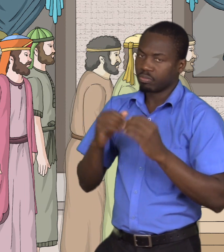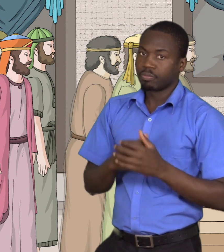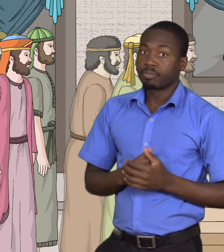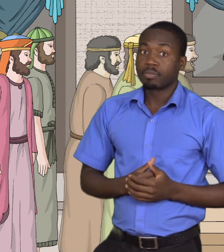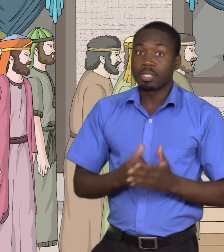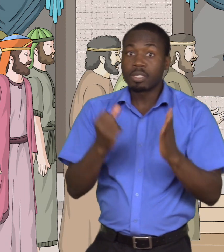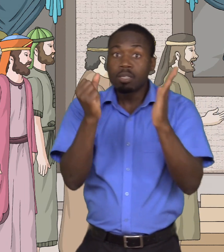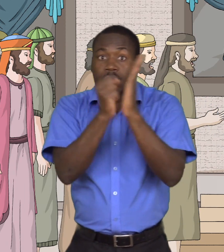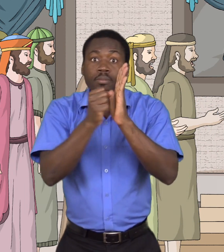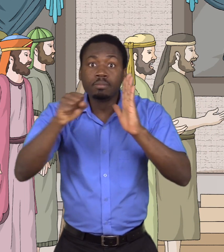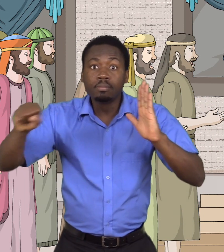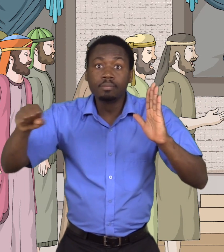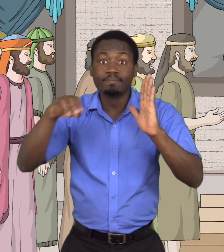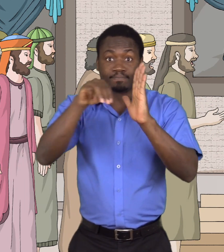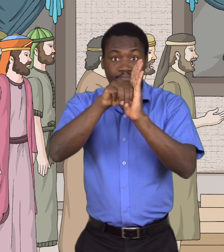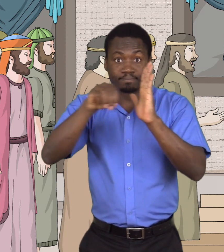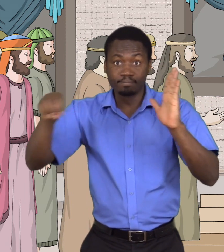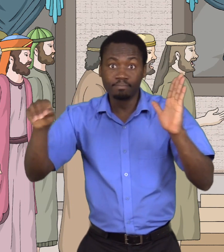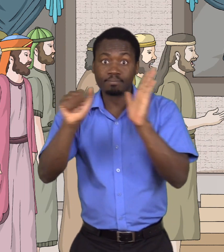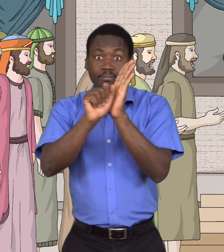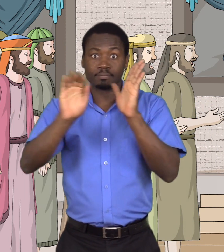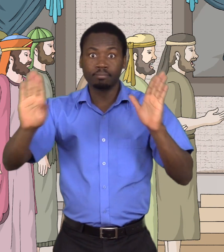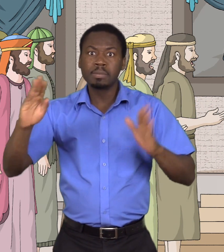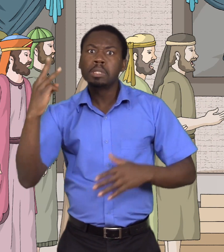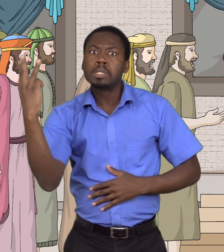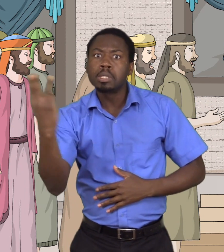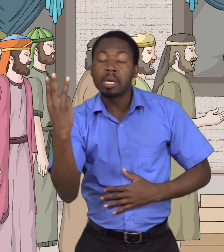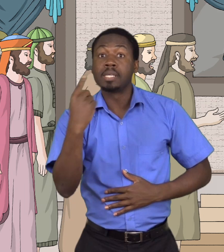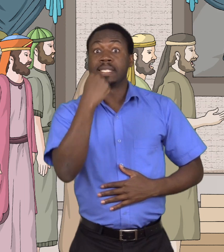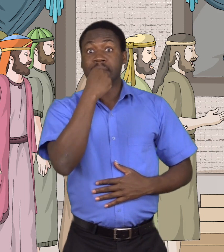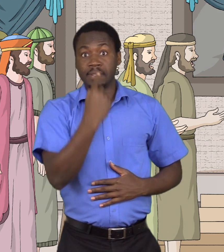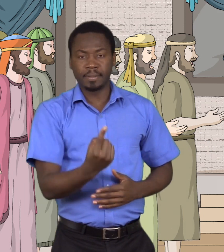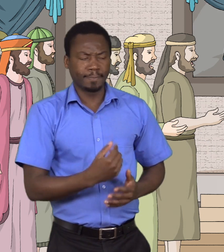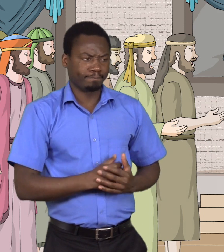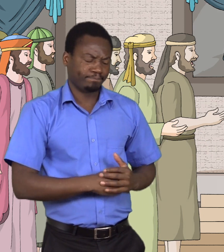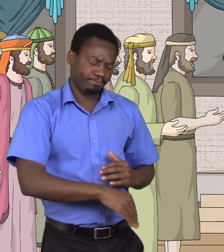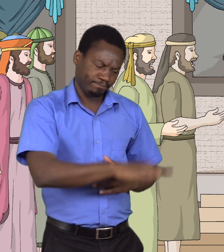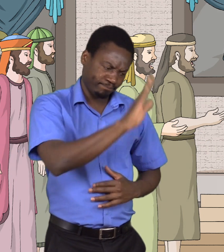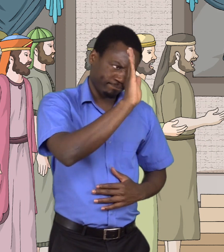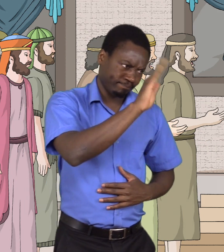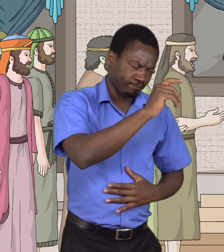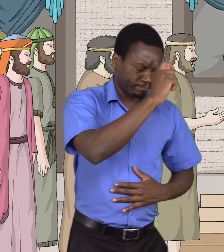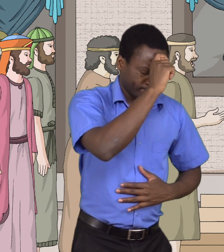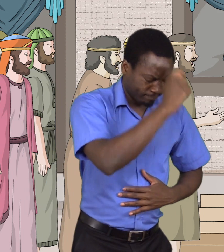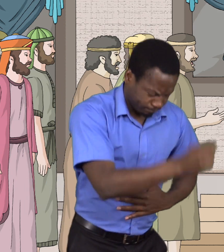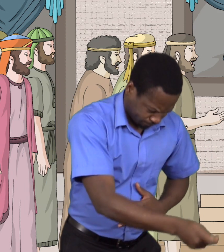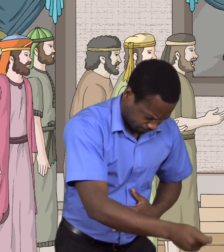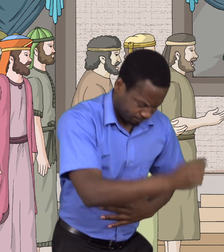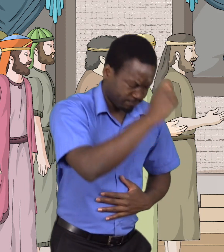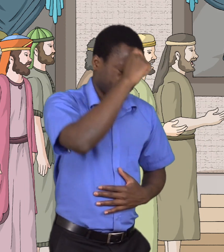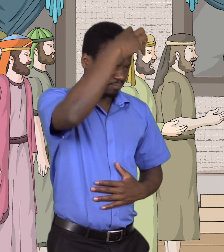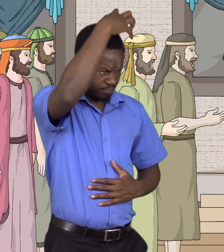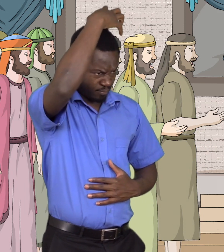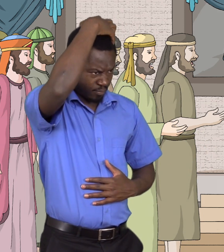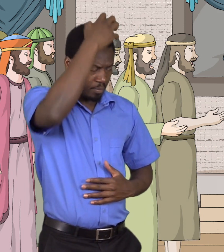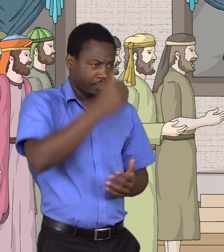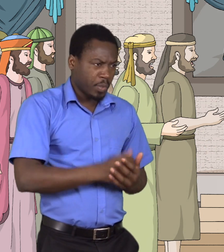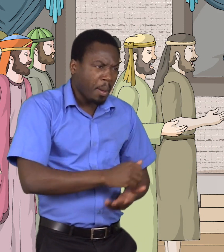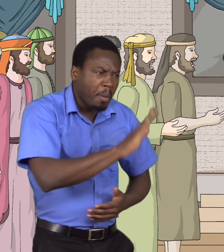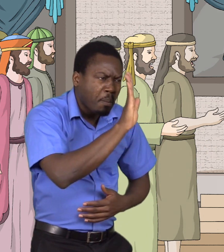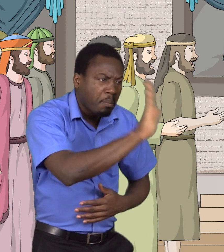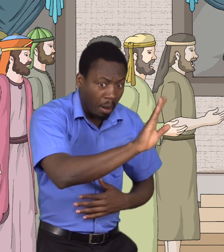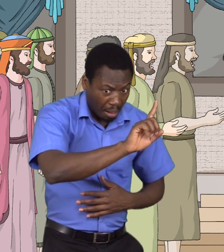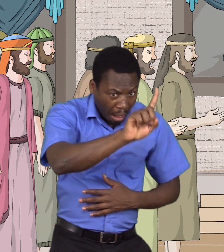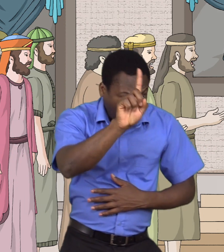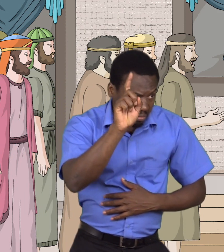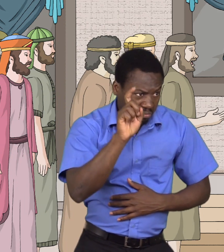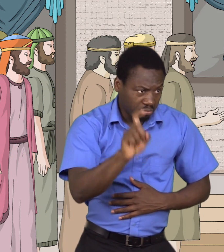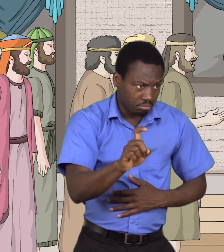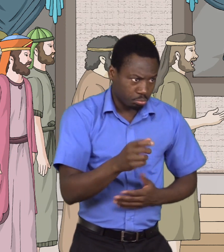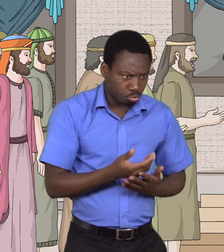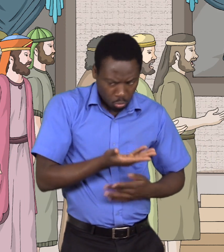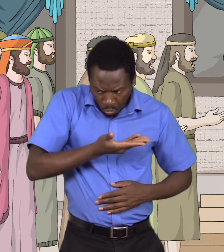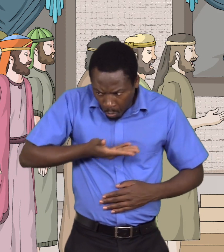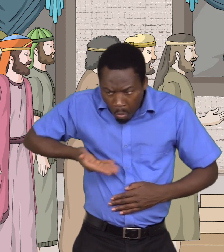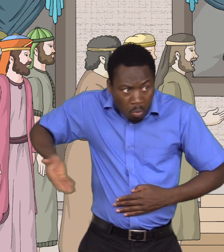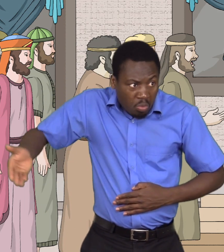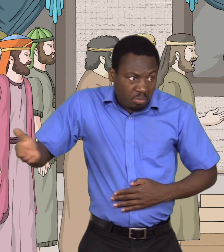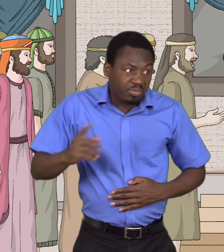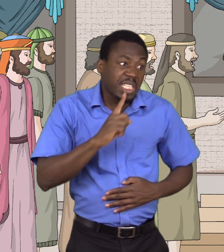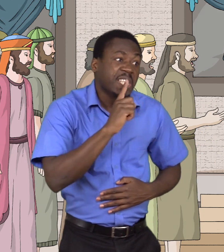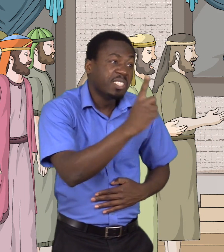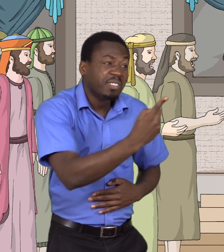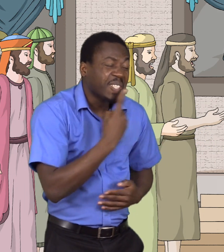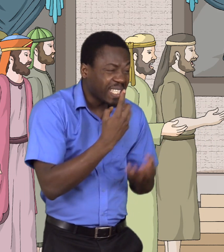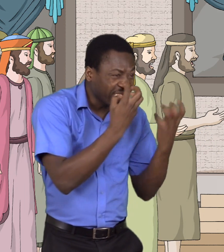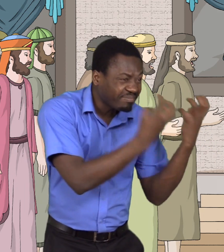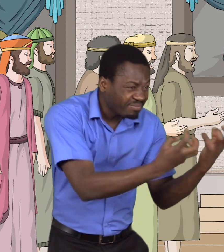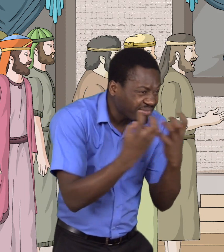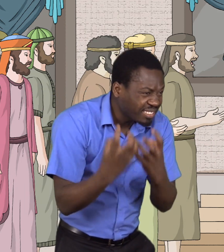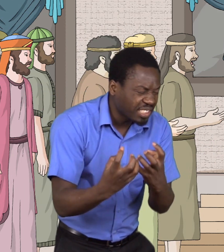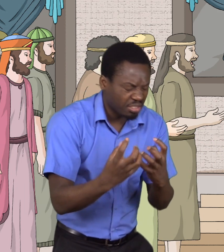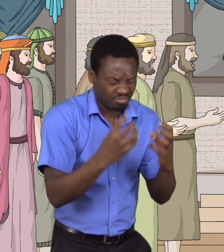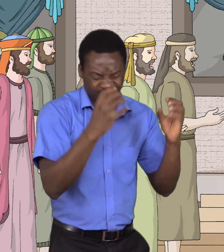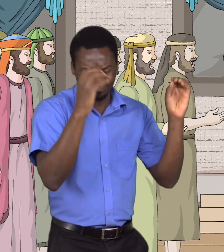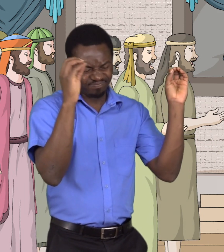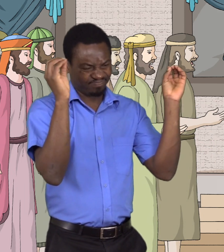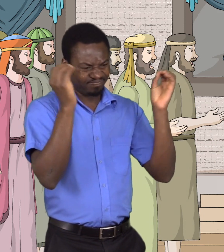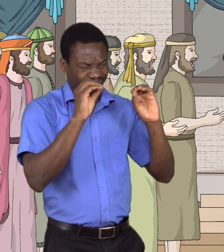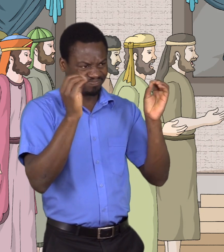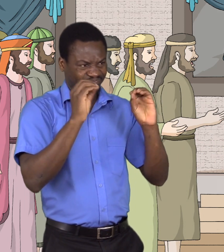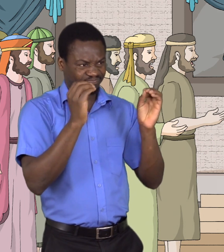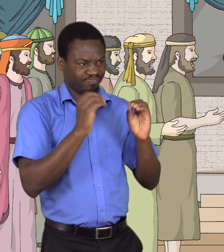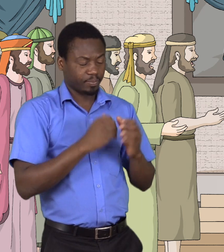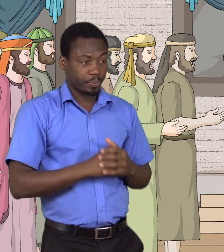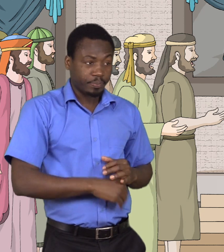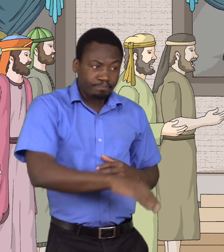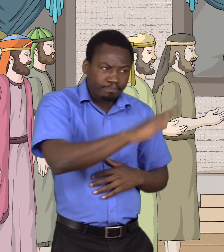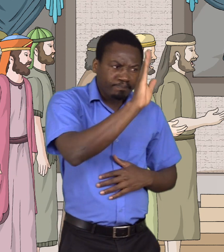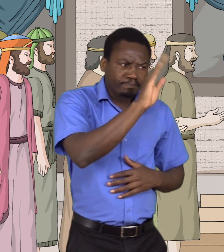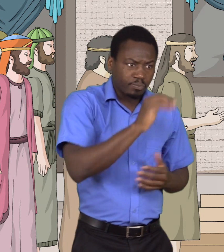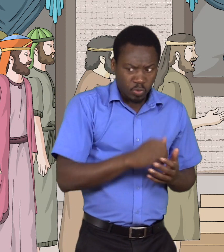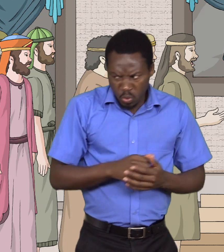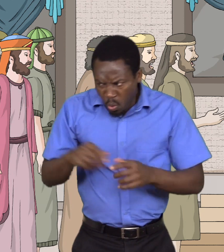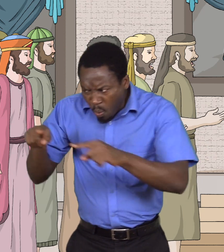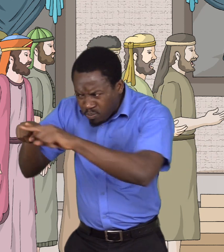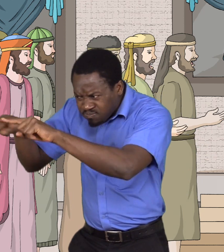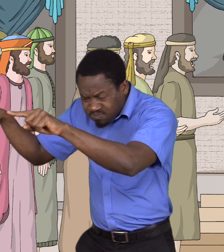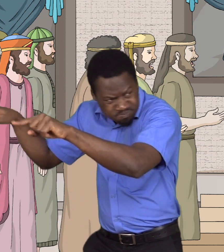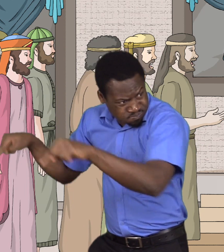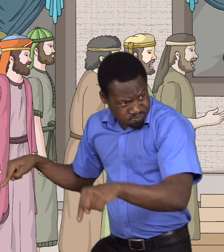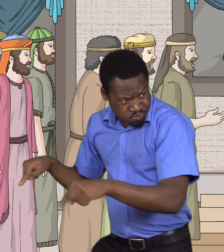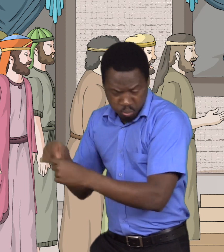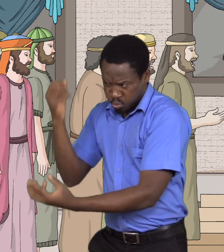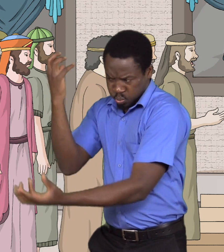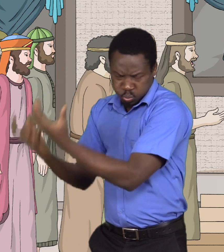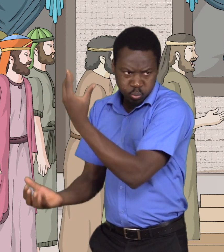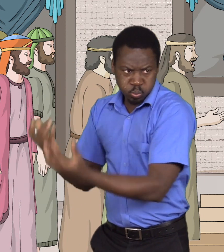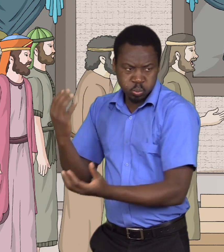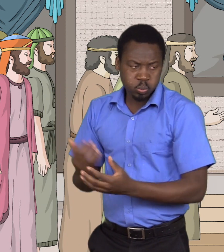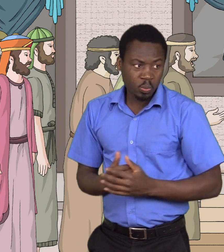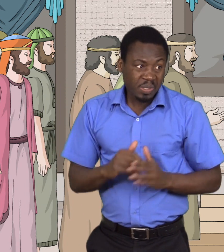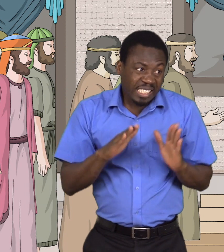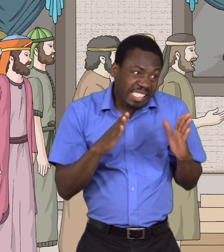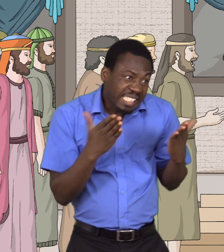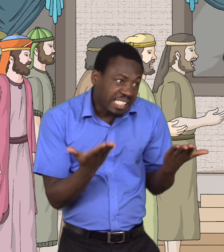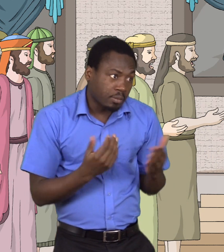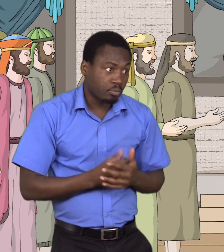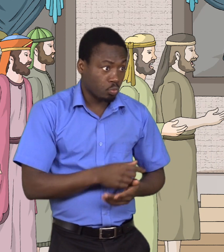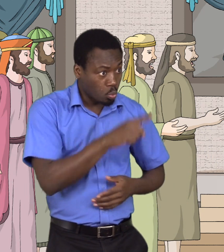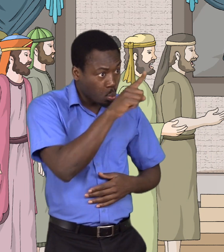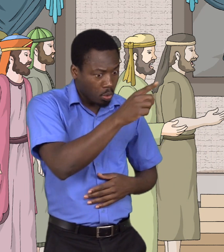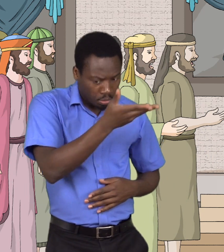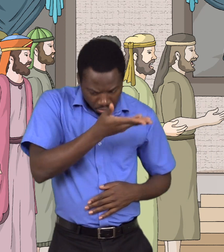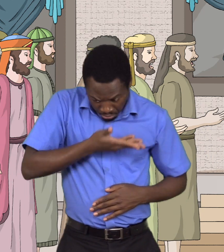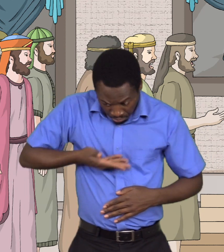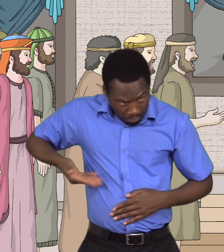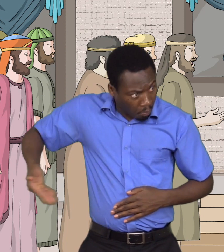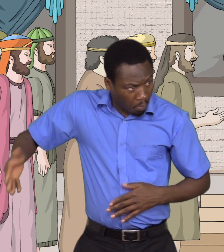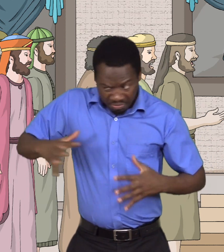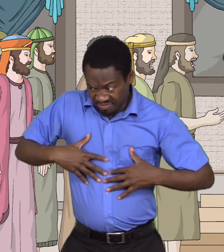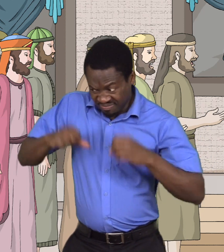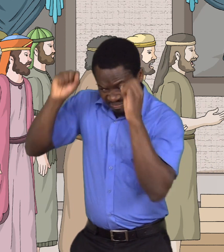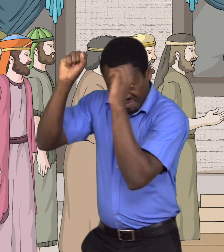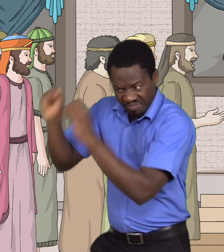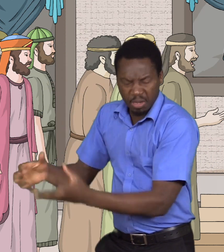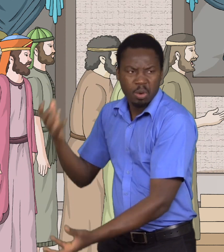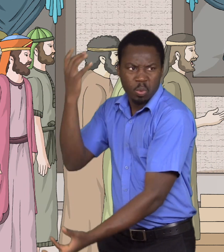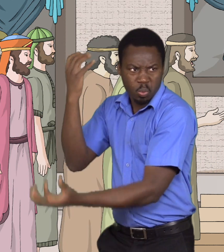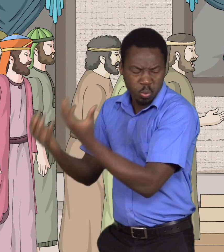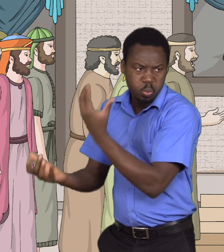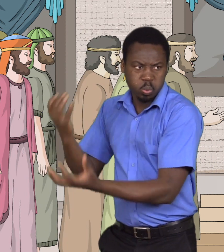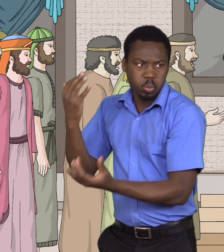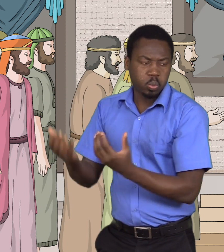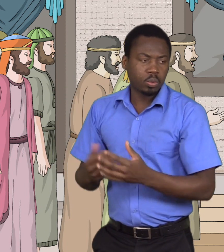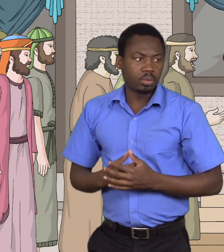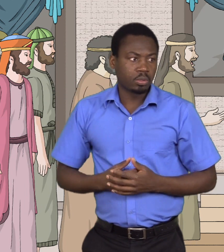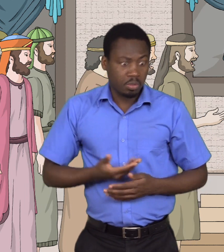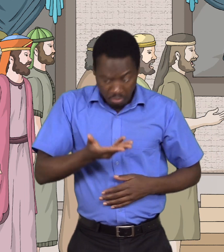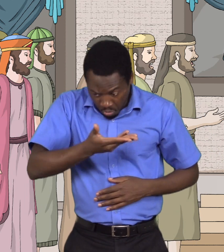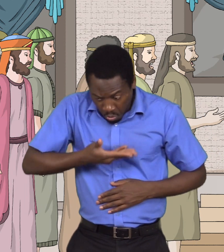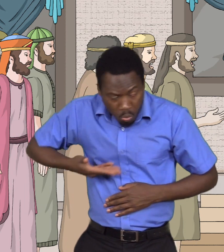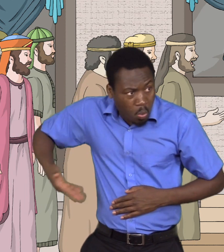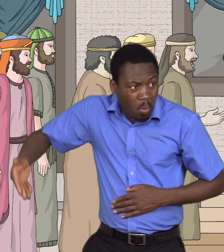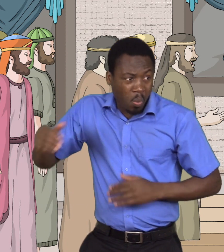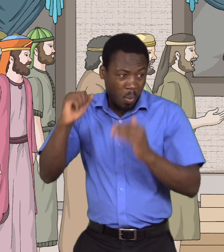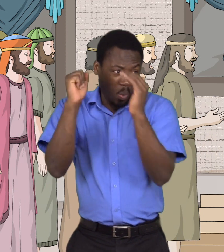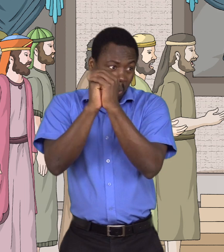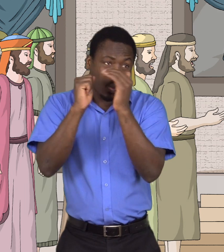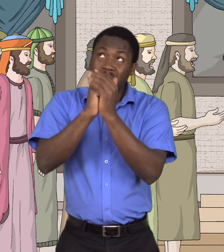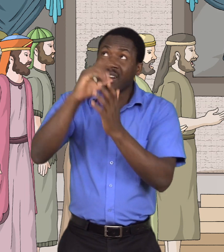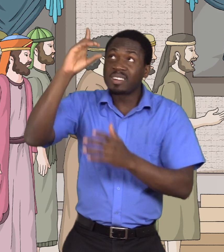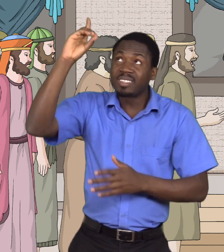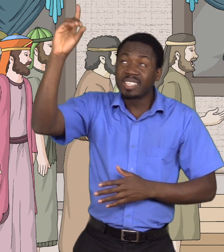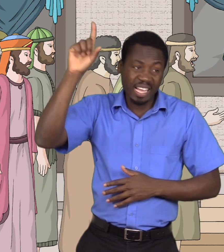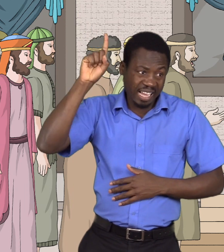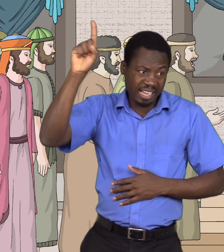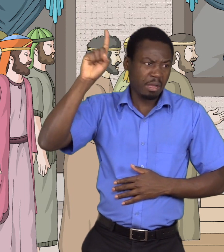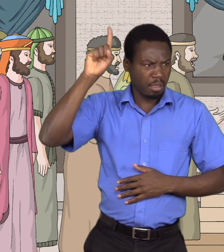Shadrach, Meshach, and Abednego replied to the king, “O Nebuchadnezzar, we have no need to answer you in this matter.